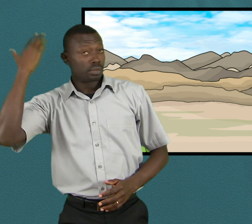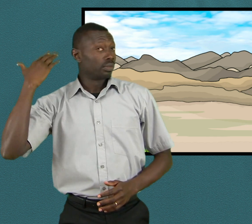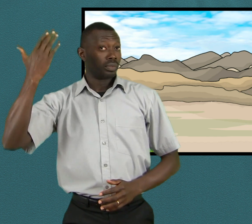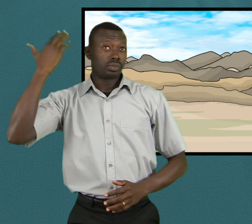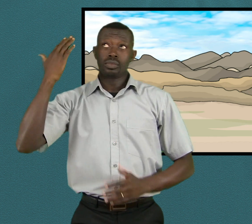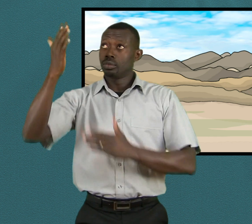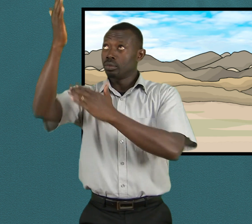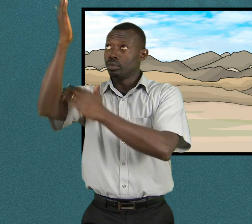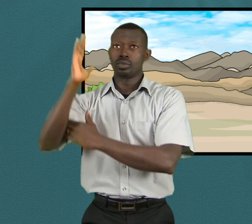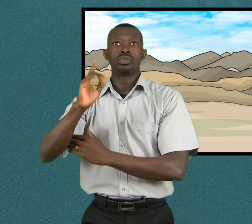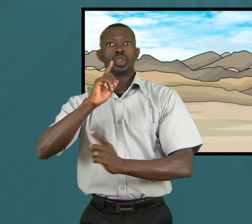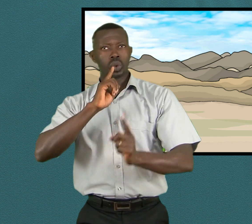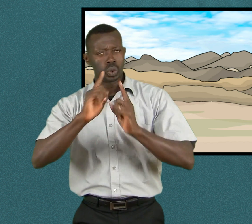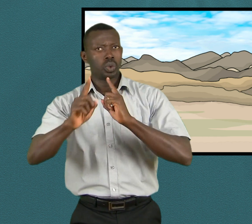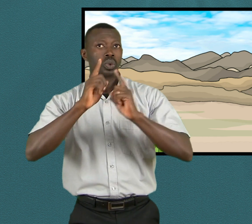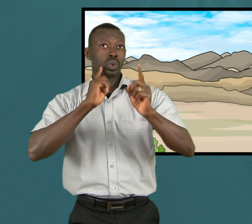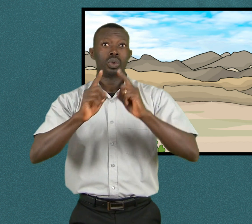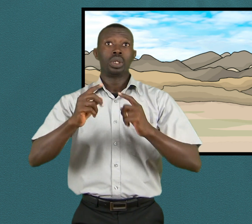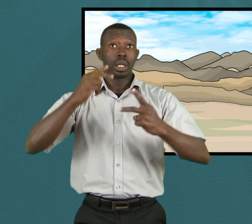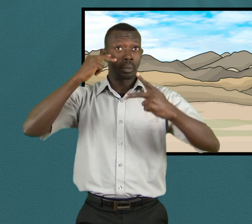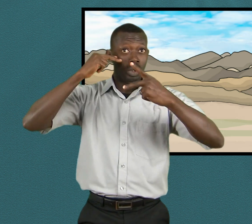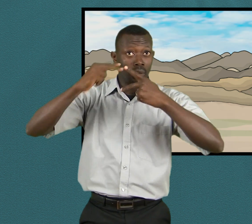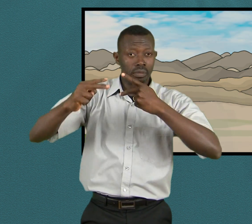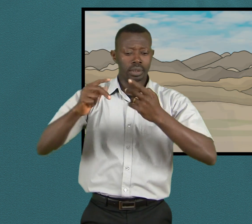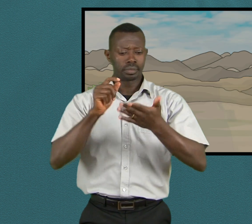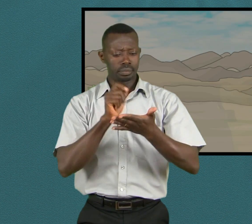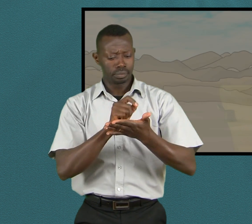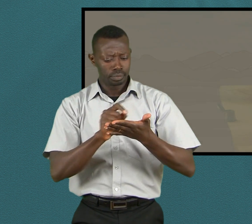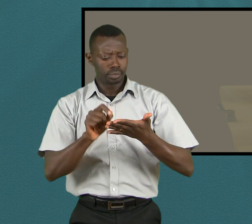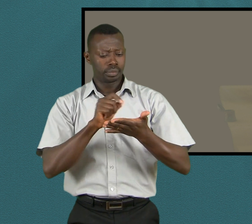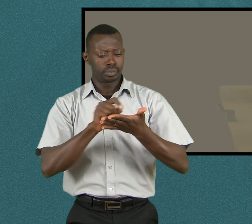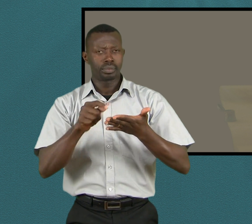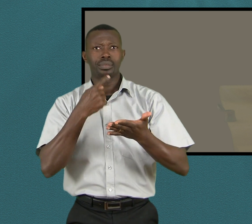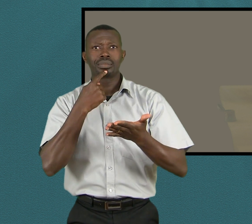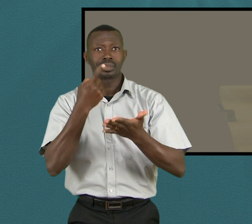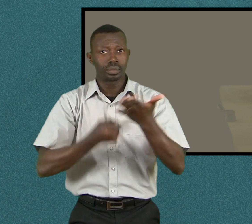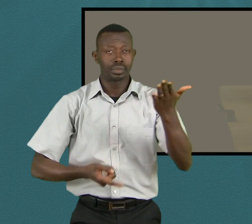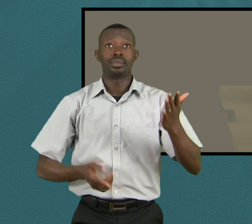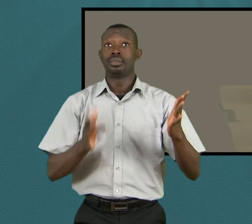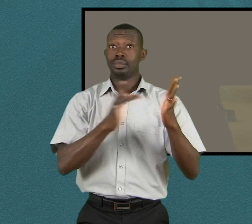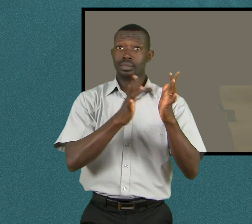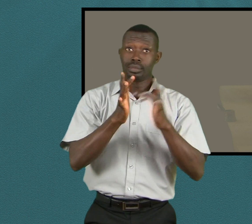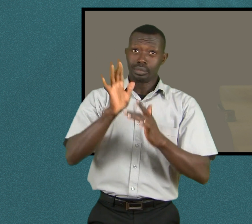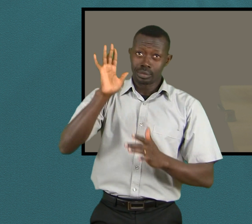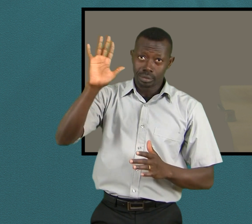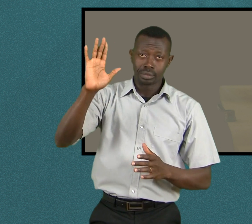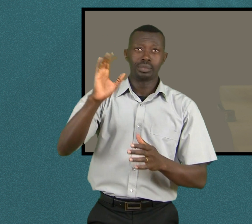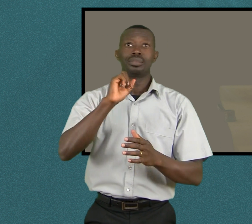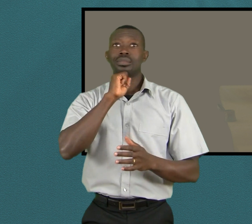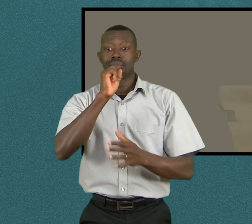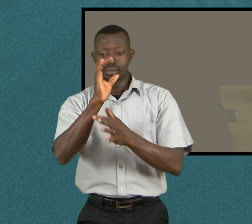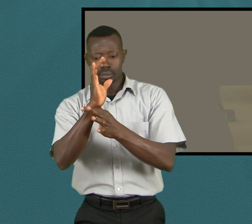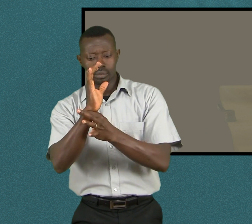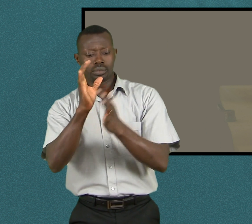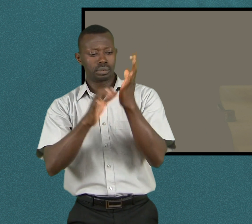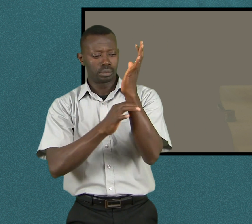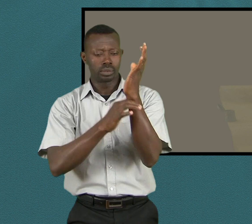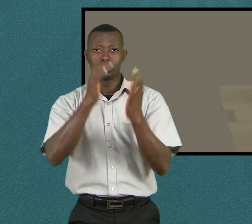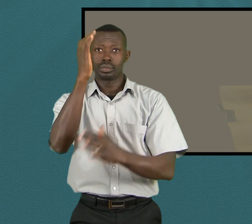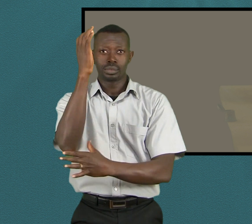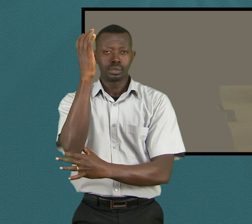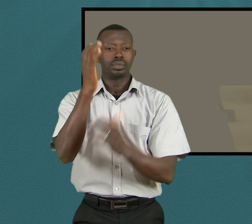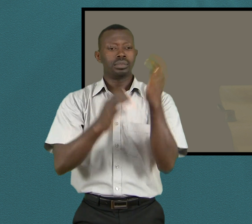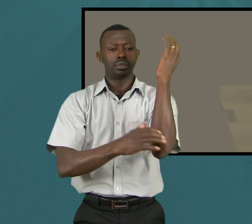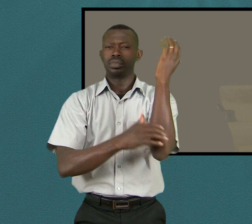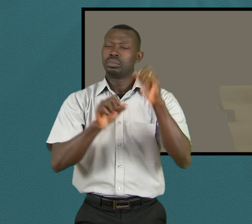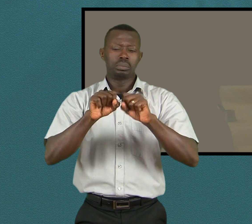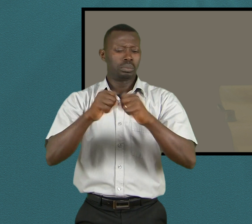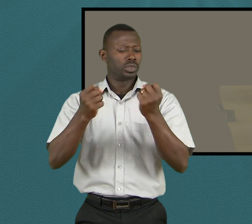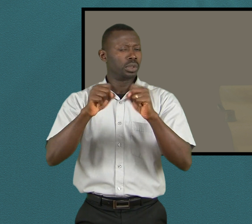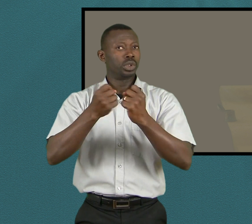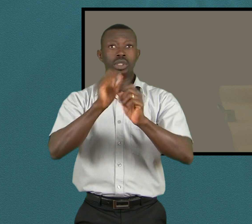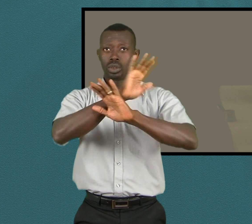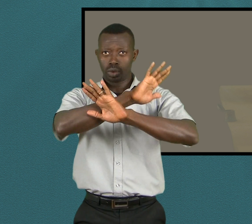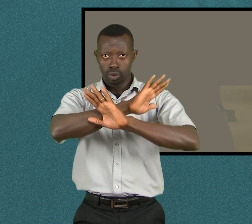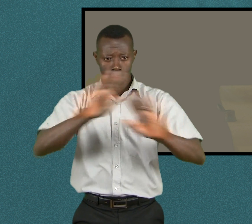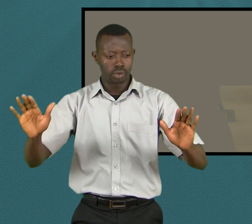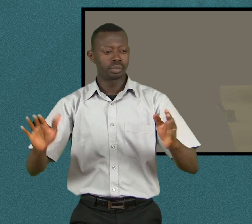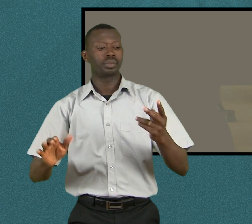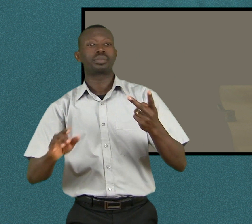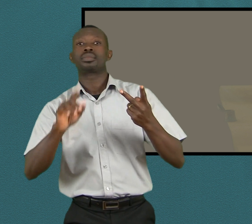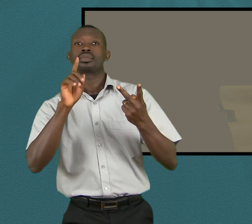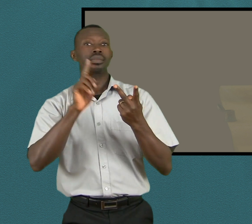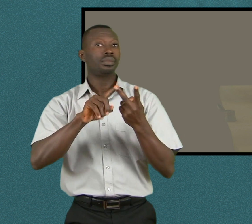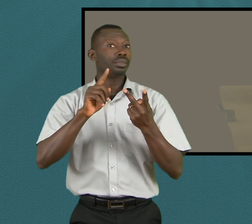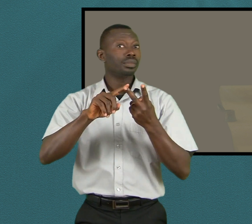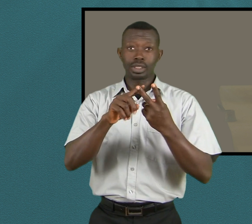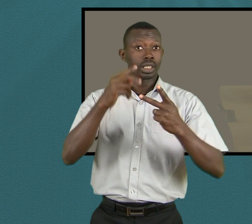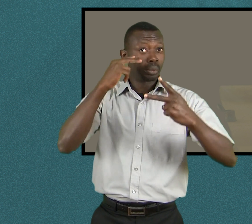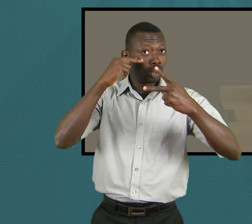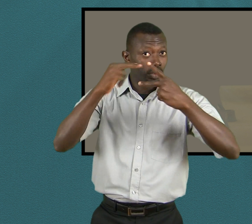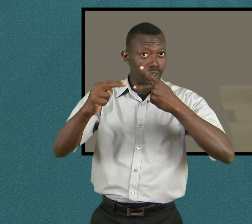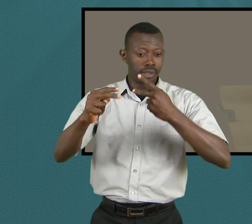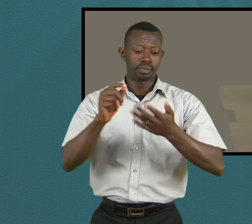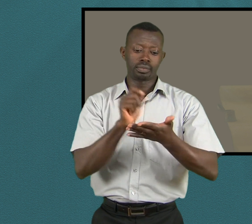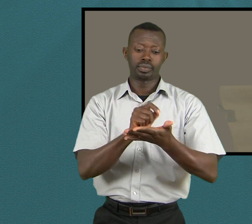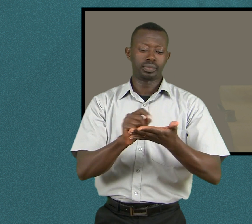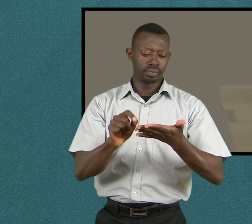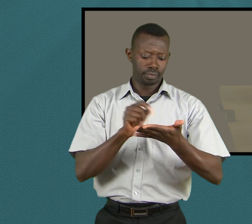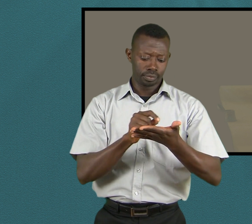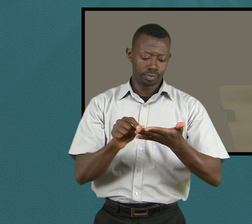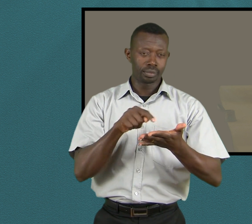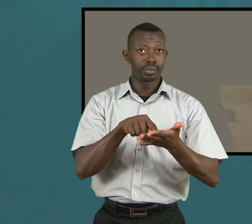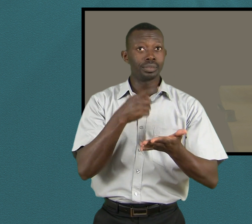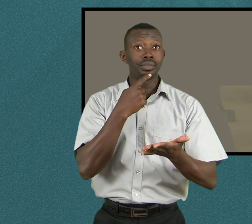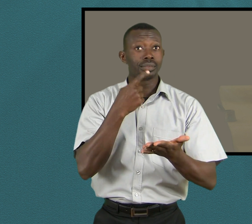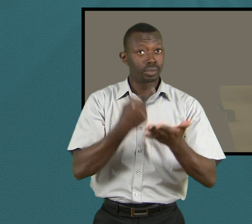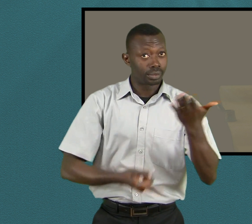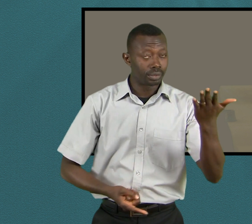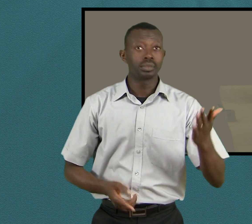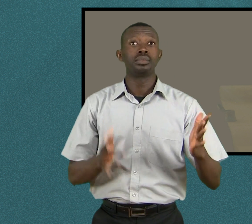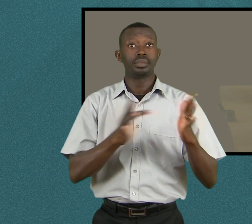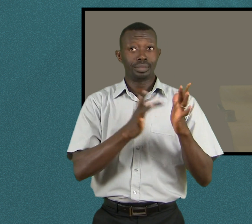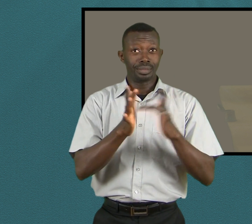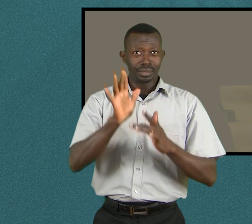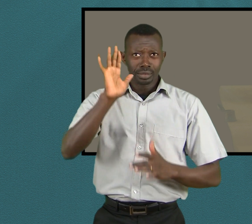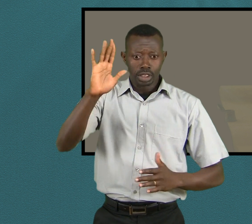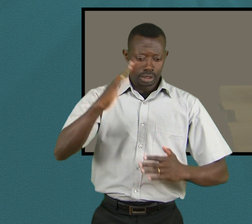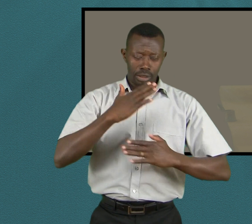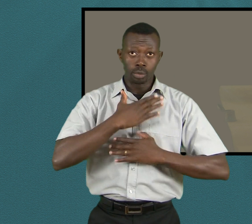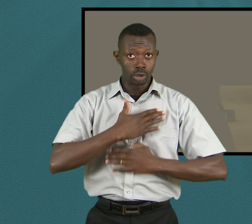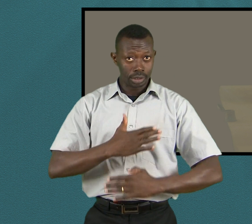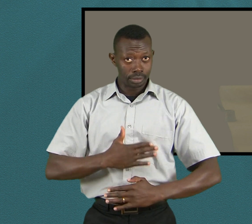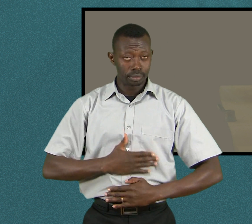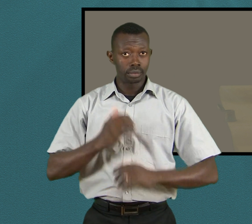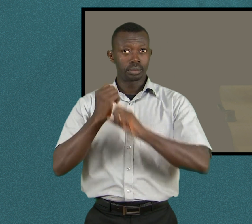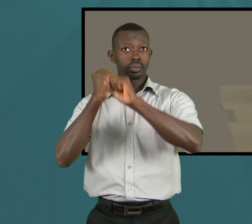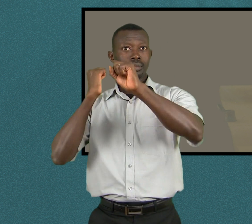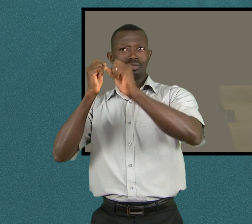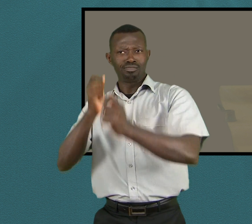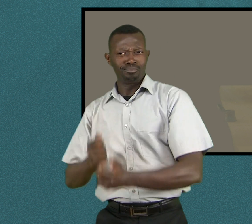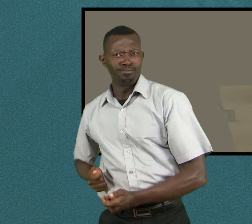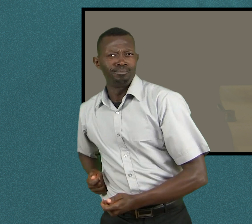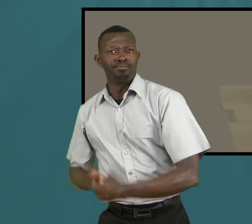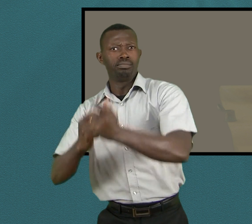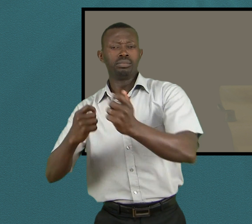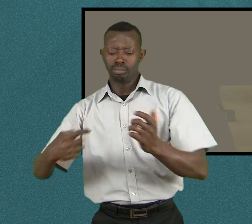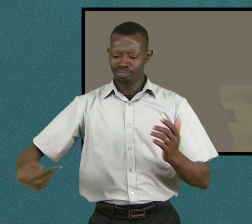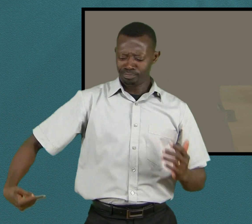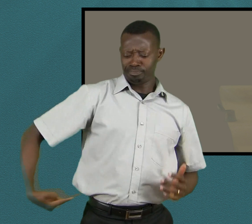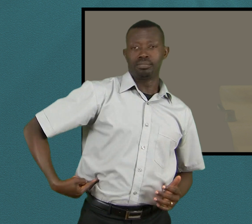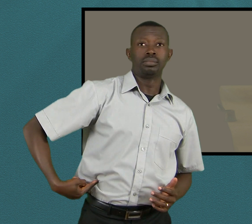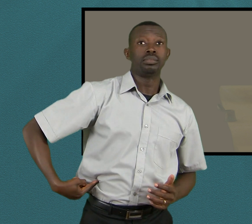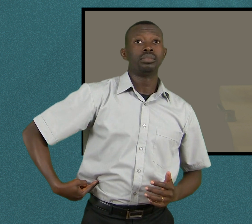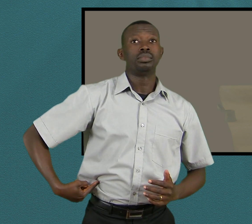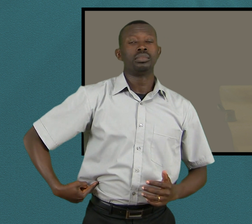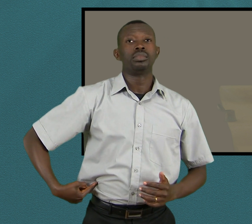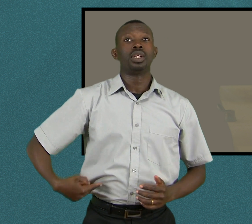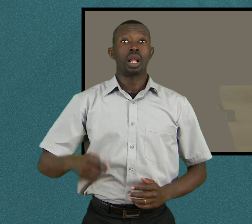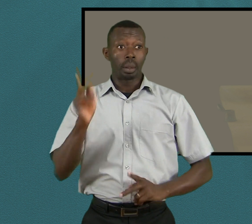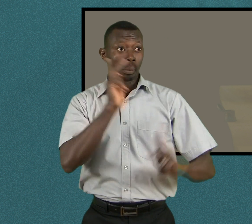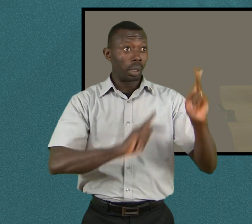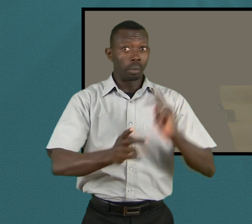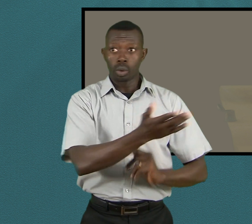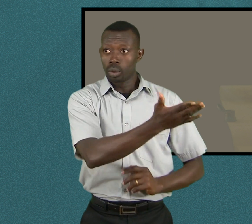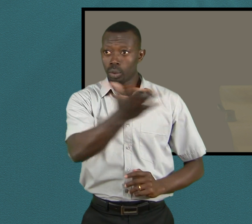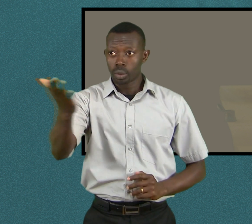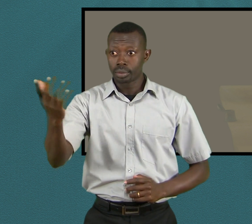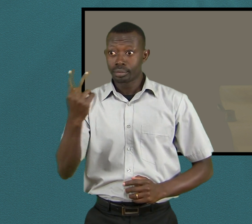Now these things happened so that the Scripture would be fulfilled: “Not one of His bones will be broken.”